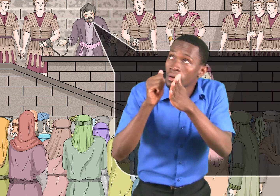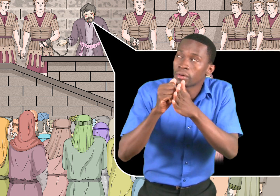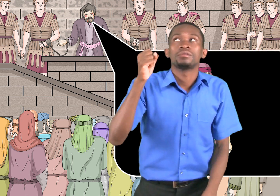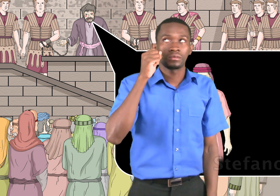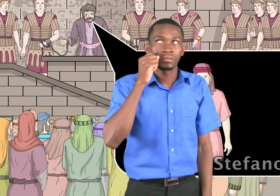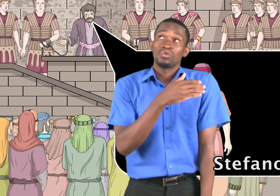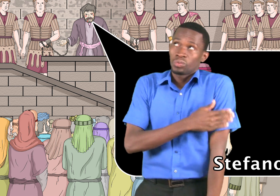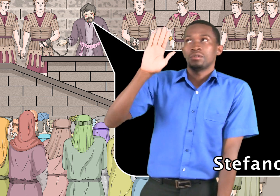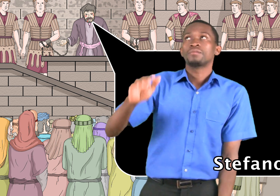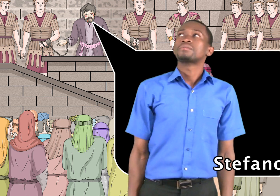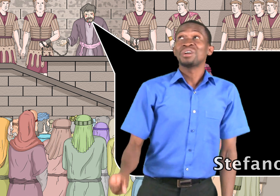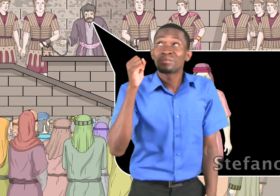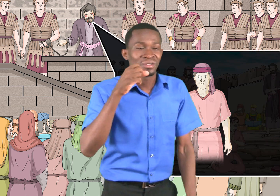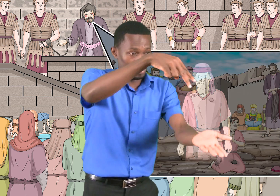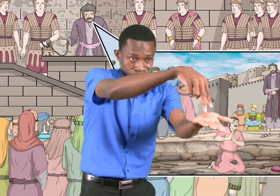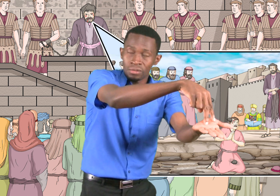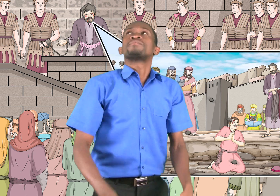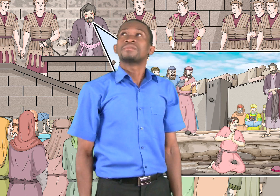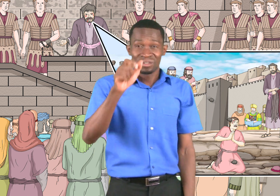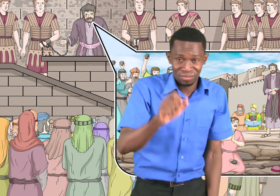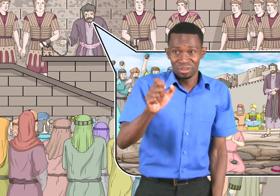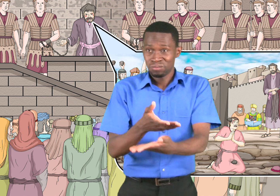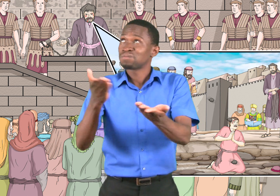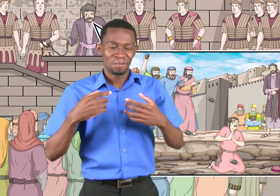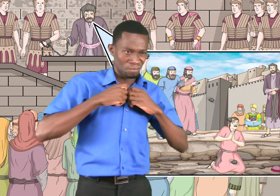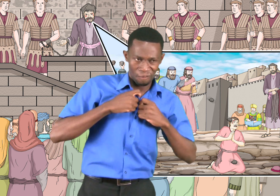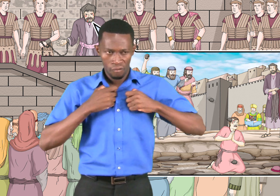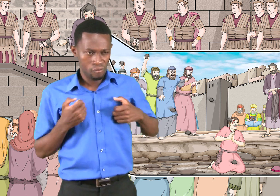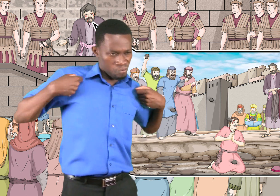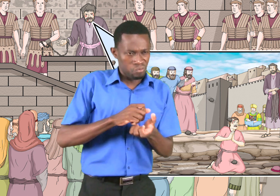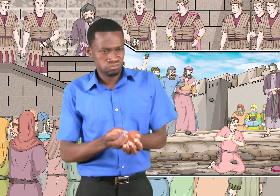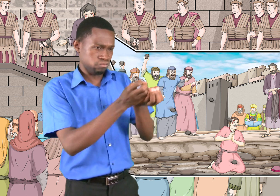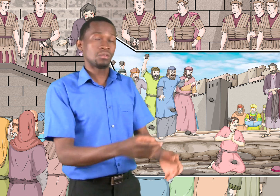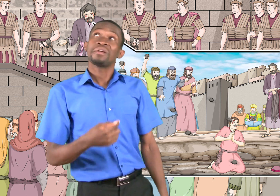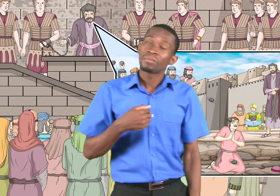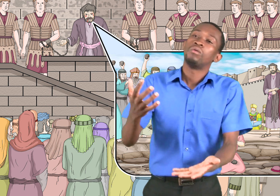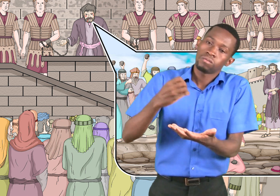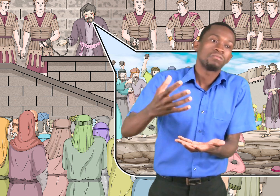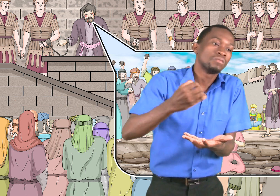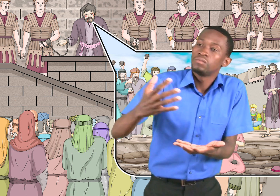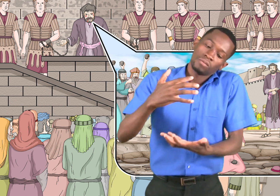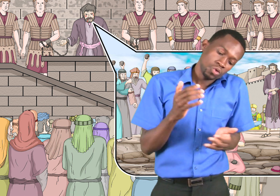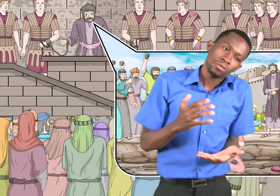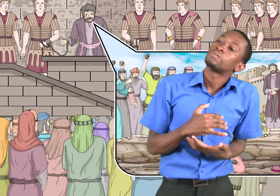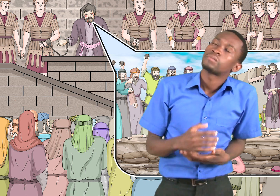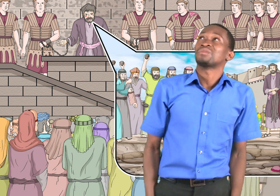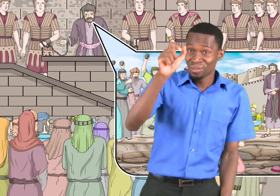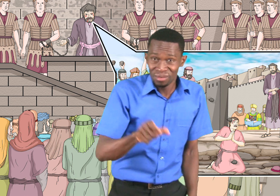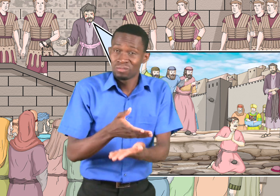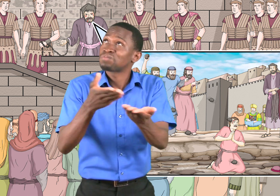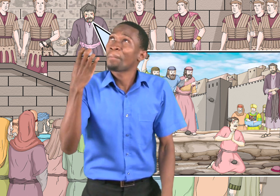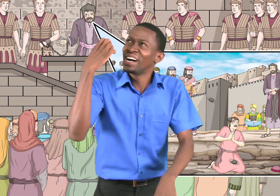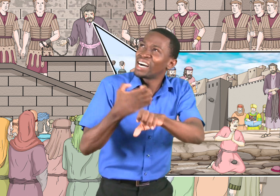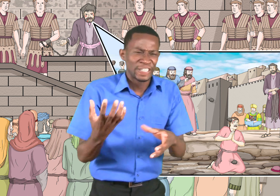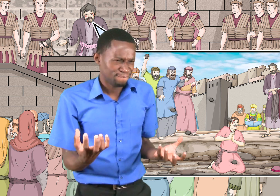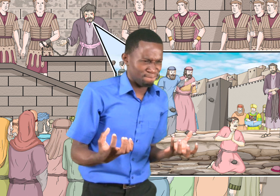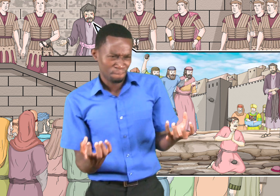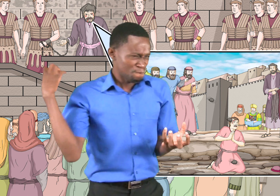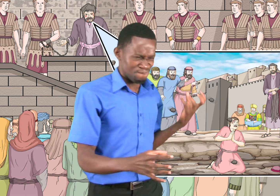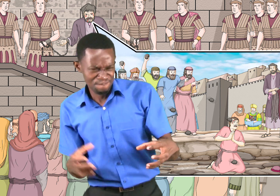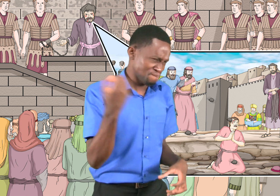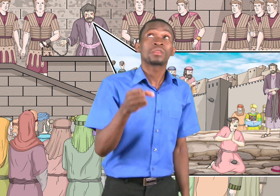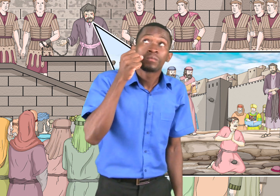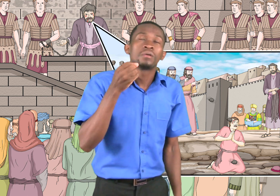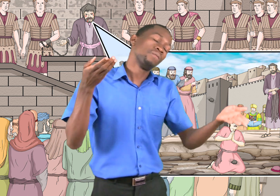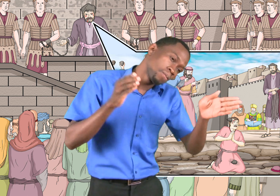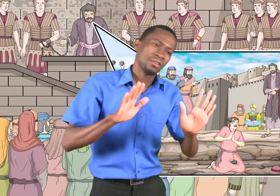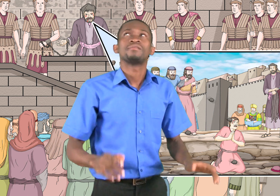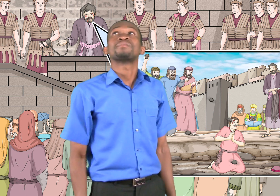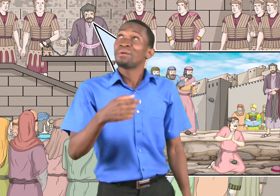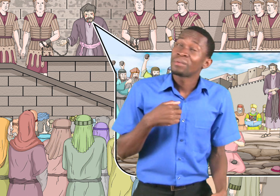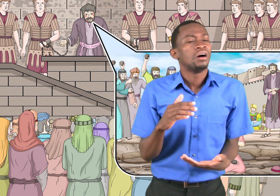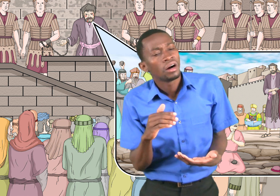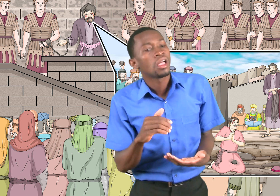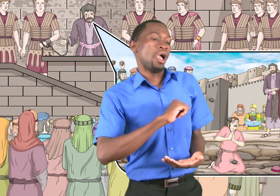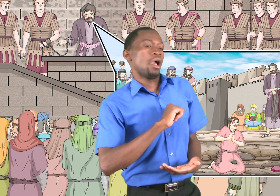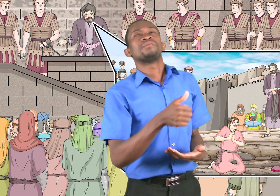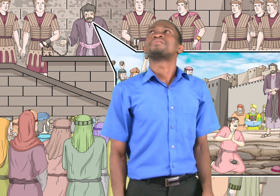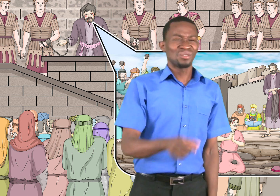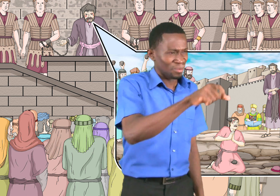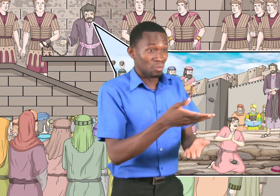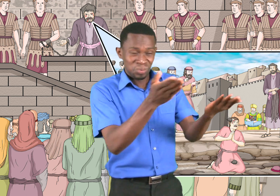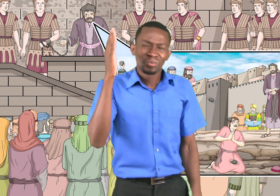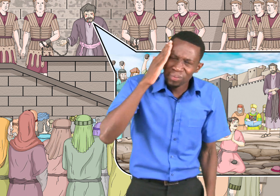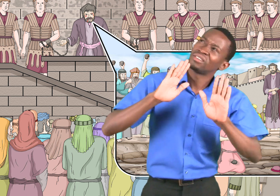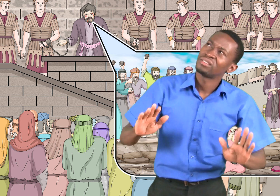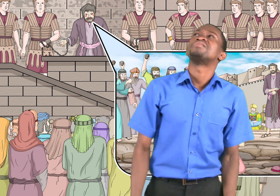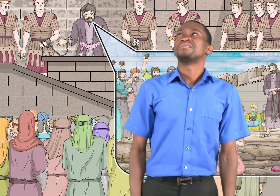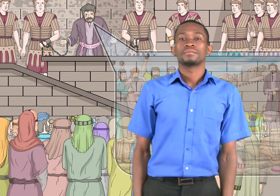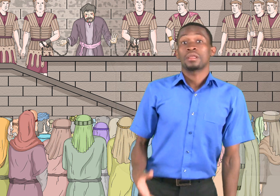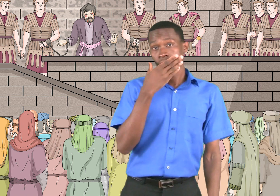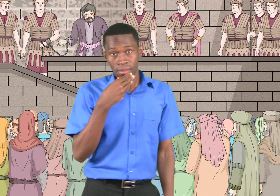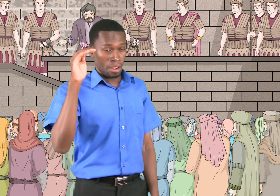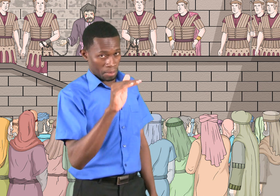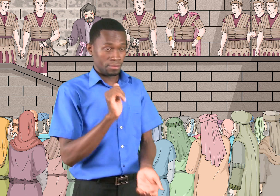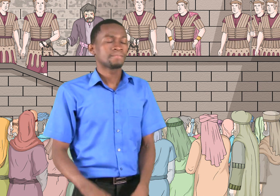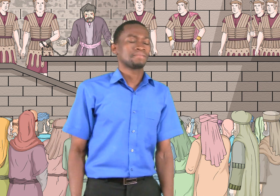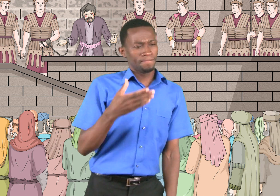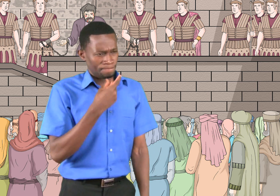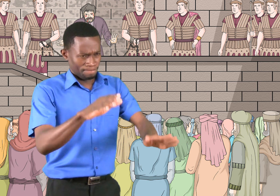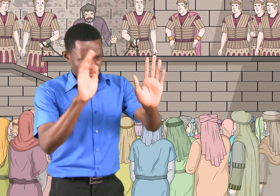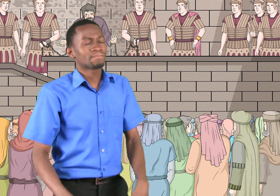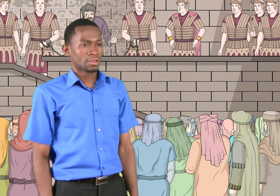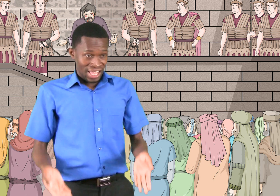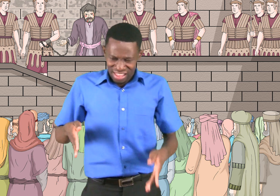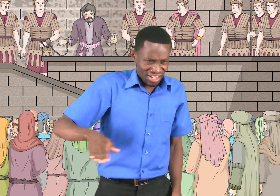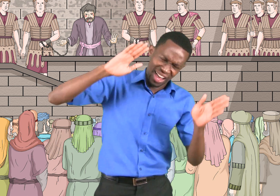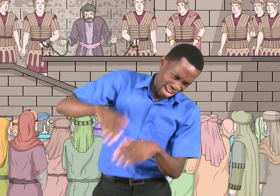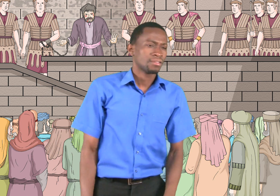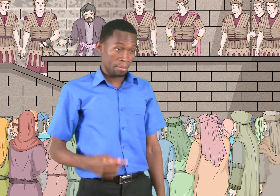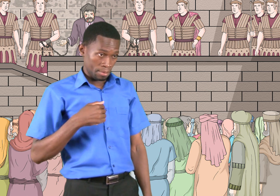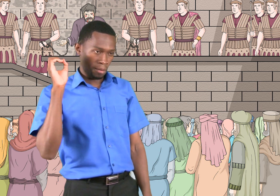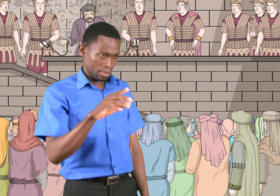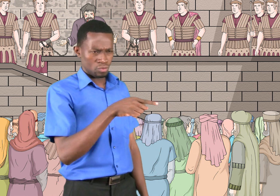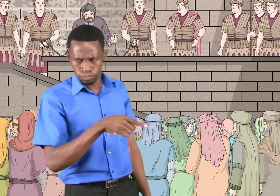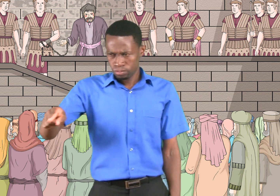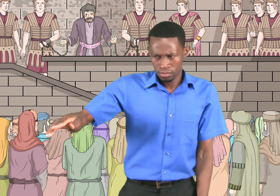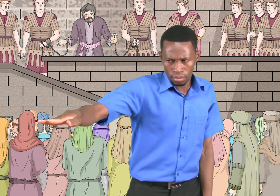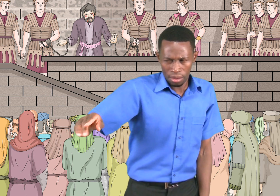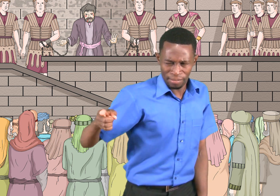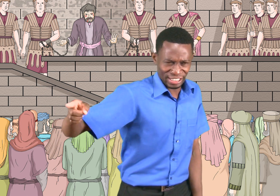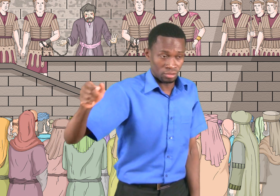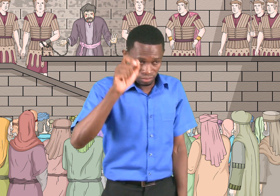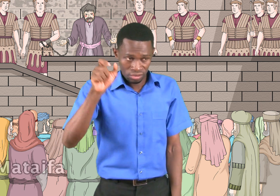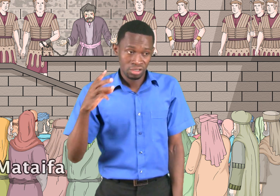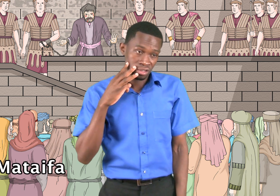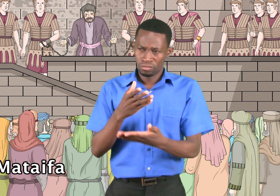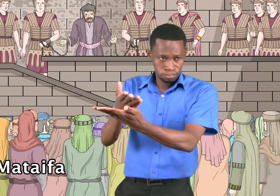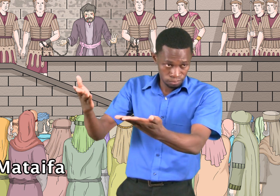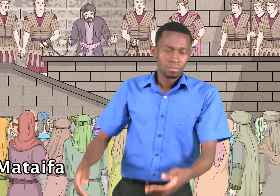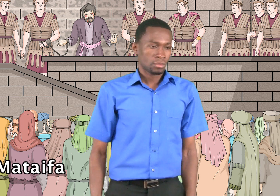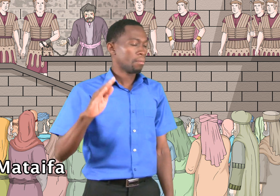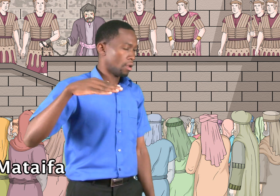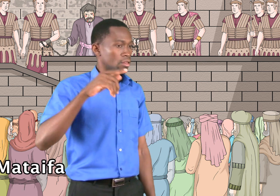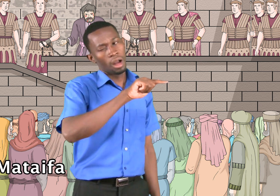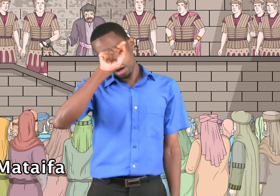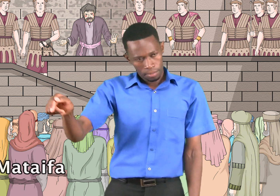And when the blood of Your witness Stephen was shed, I stood there giving my approval and watching over the garments of those who killed him.’